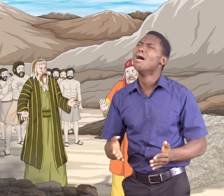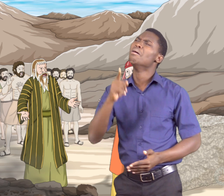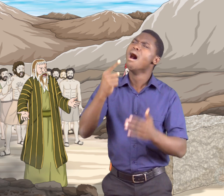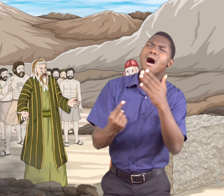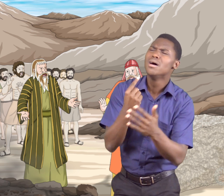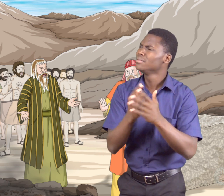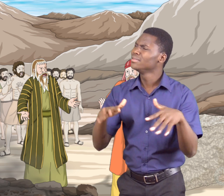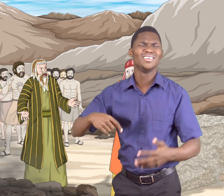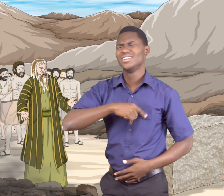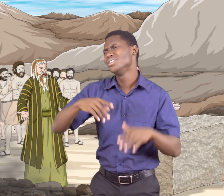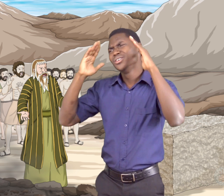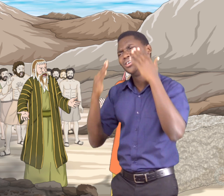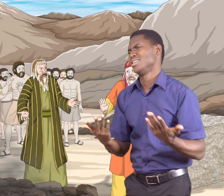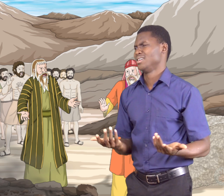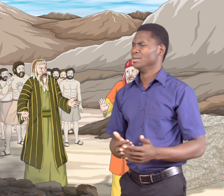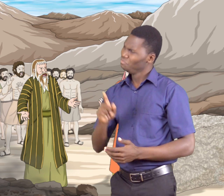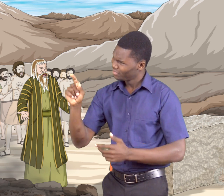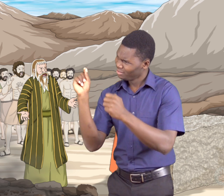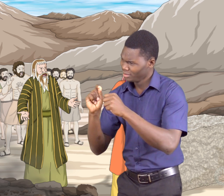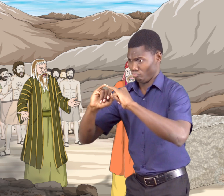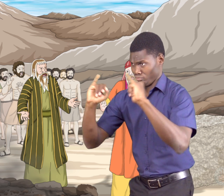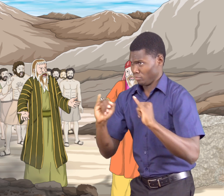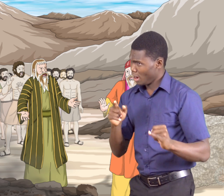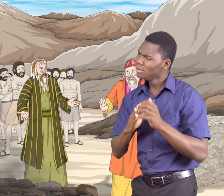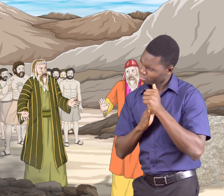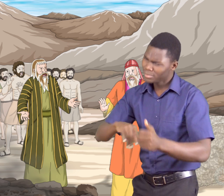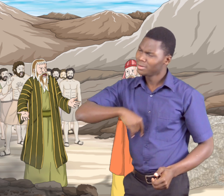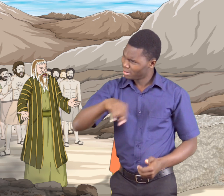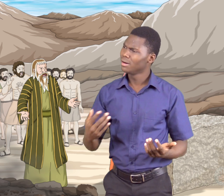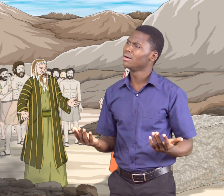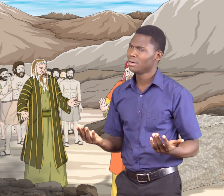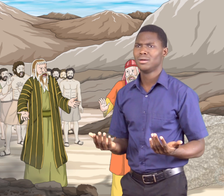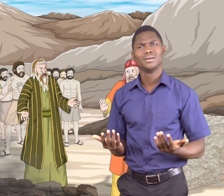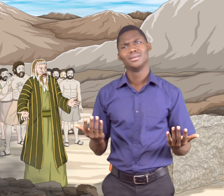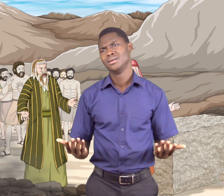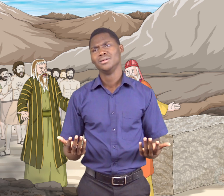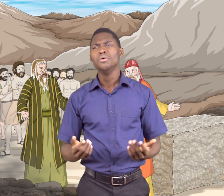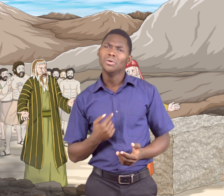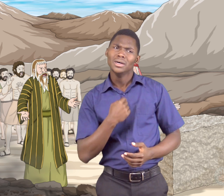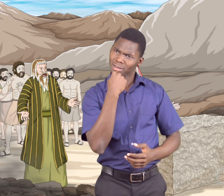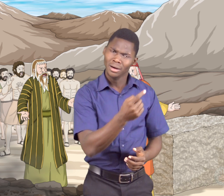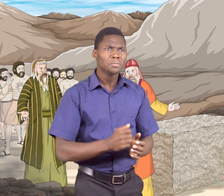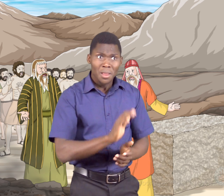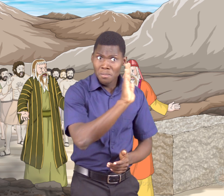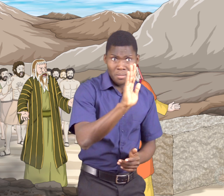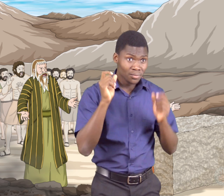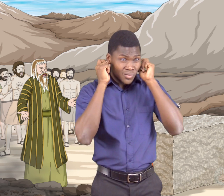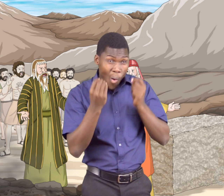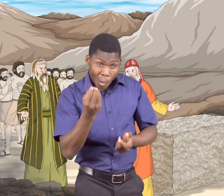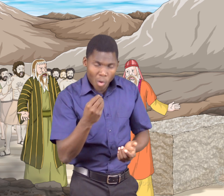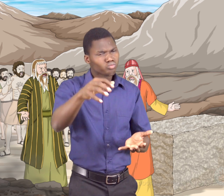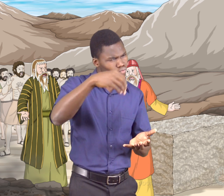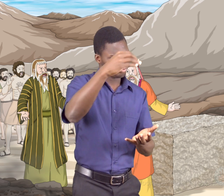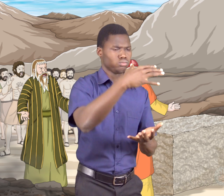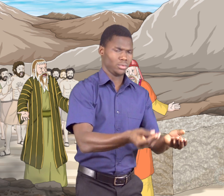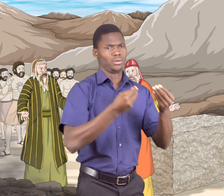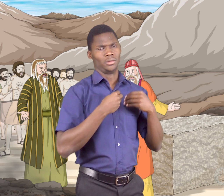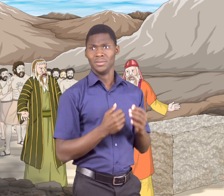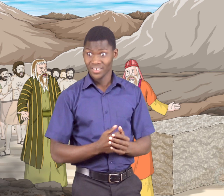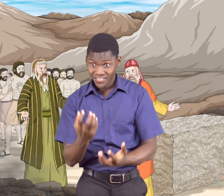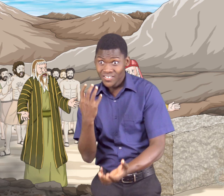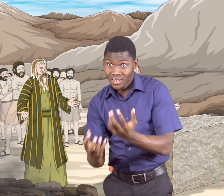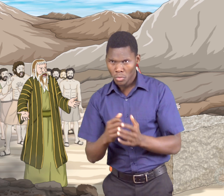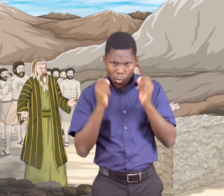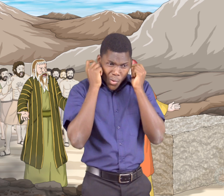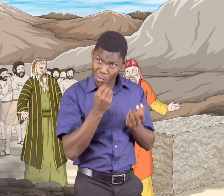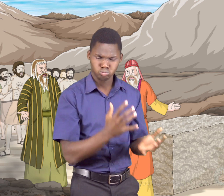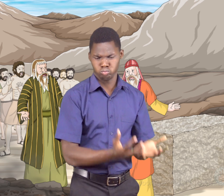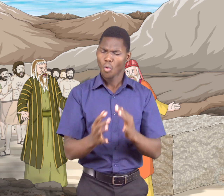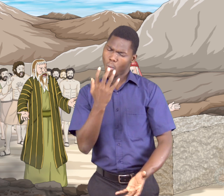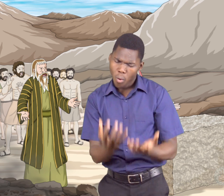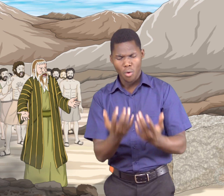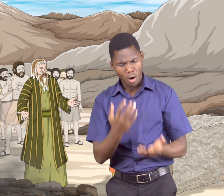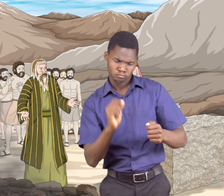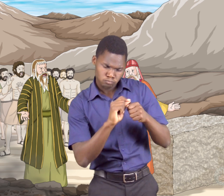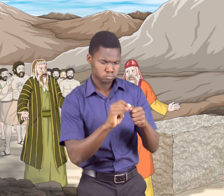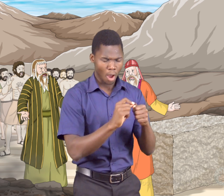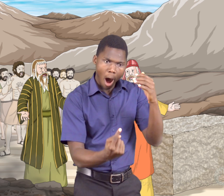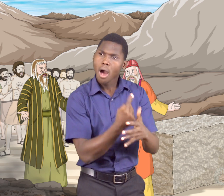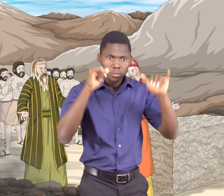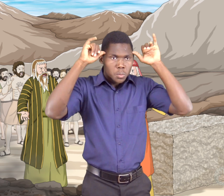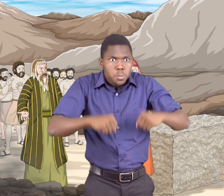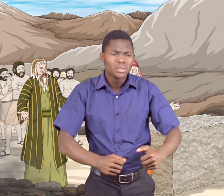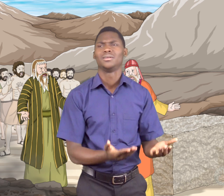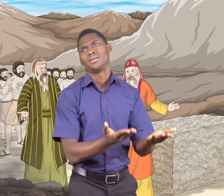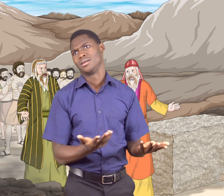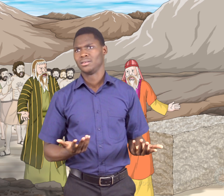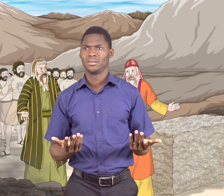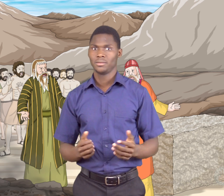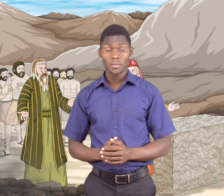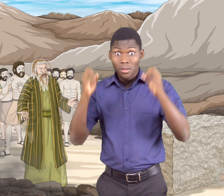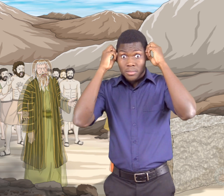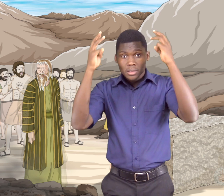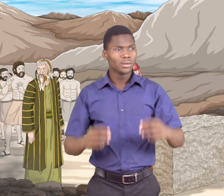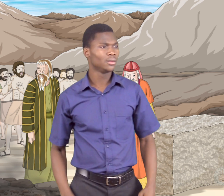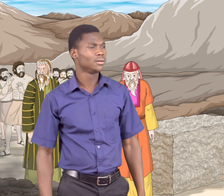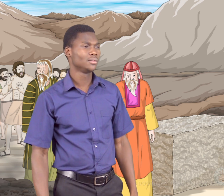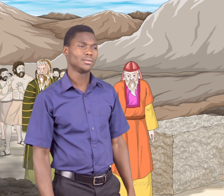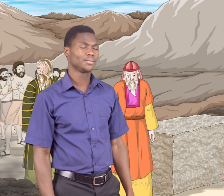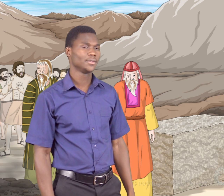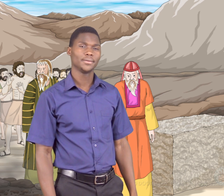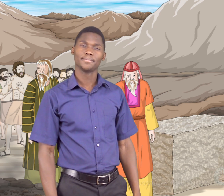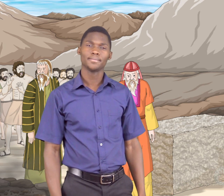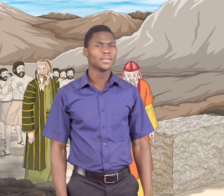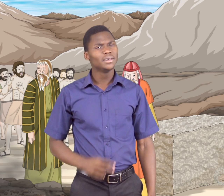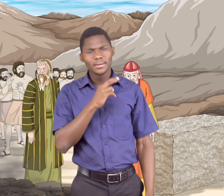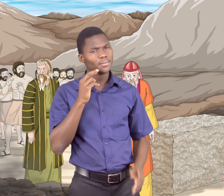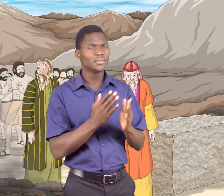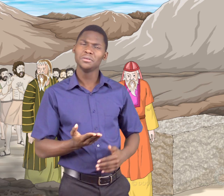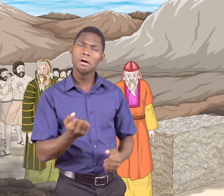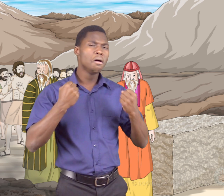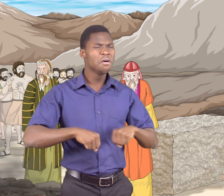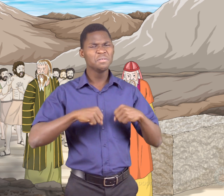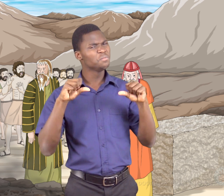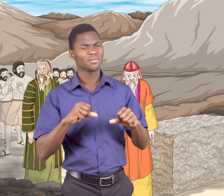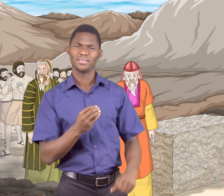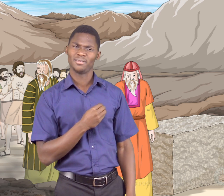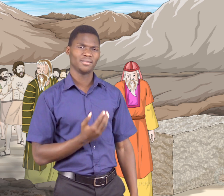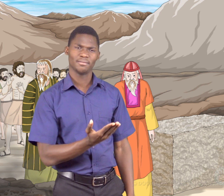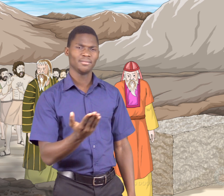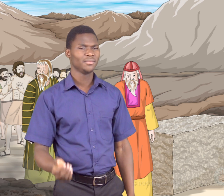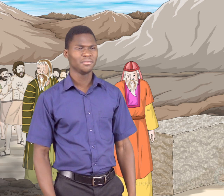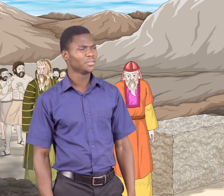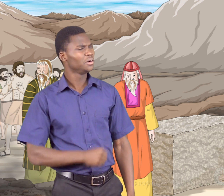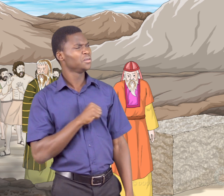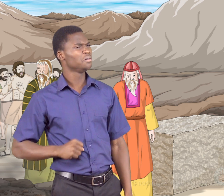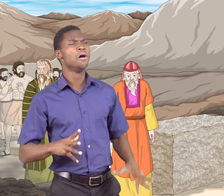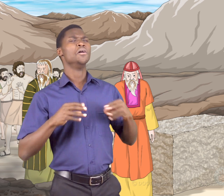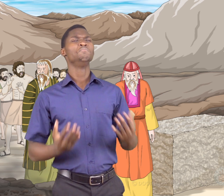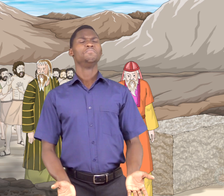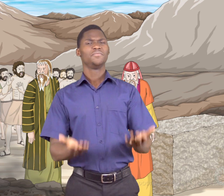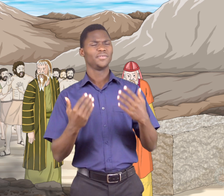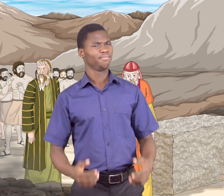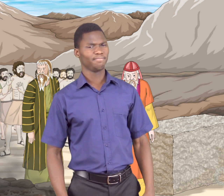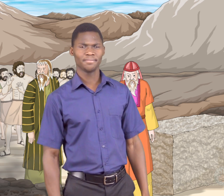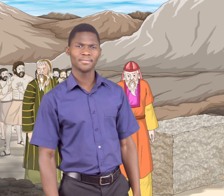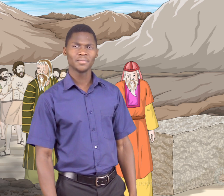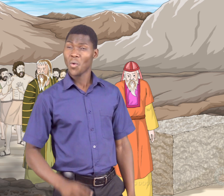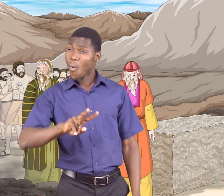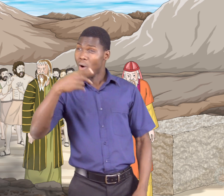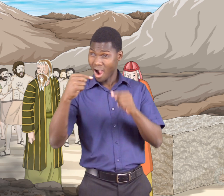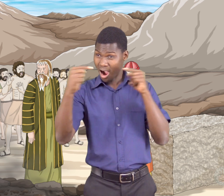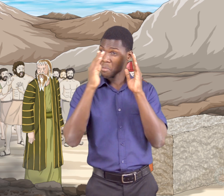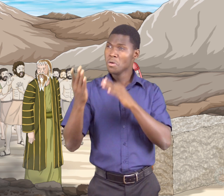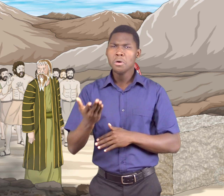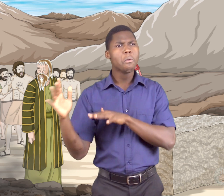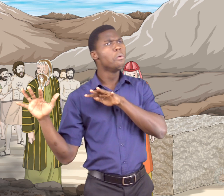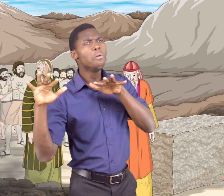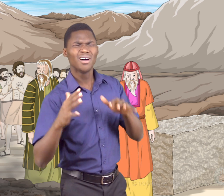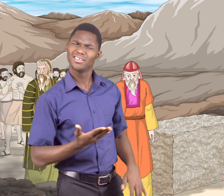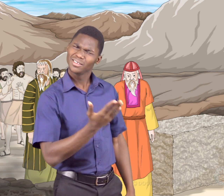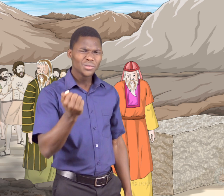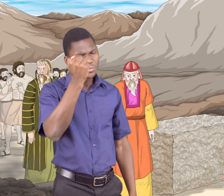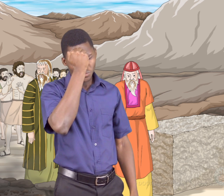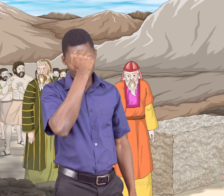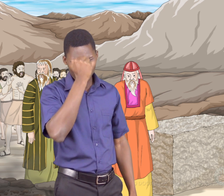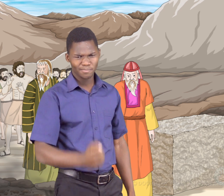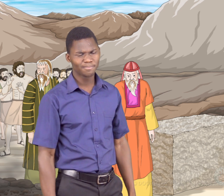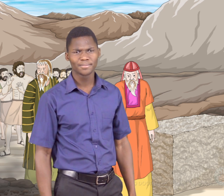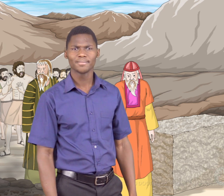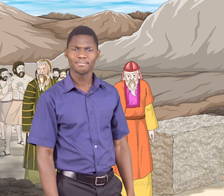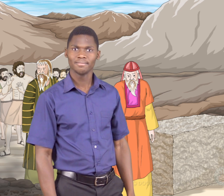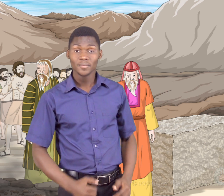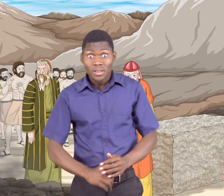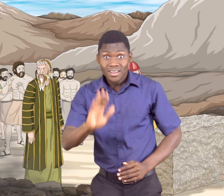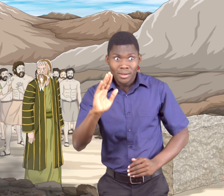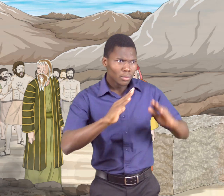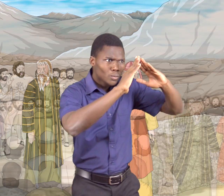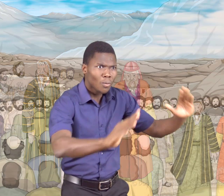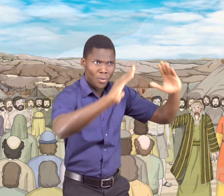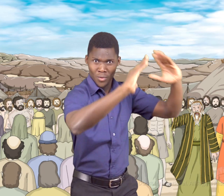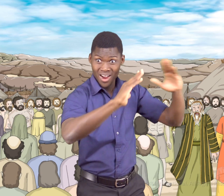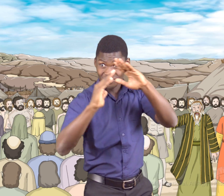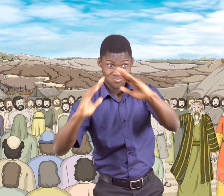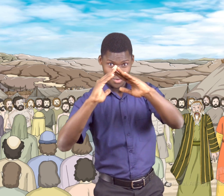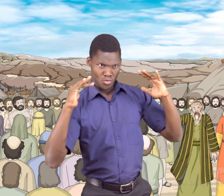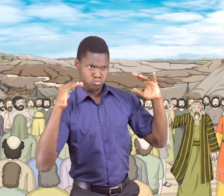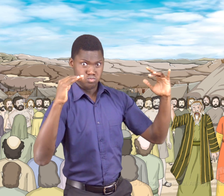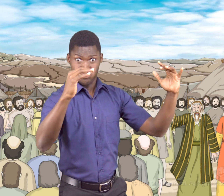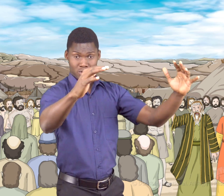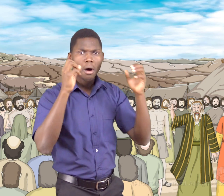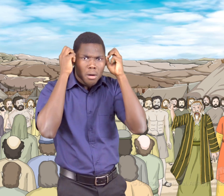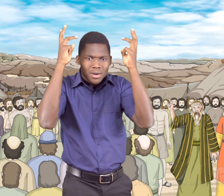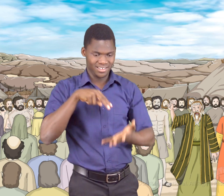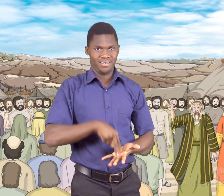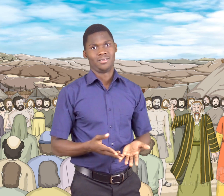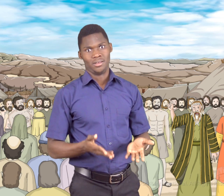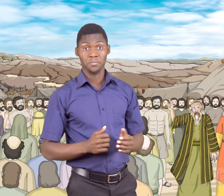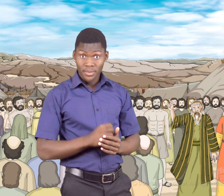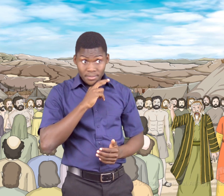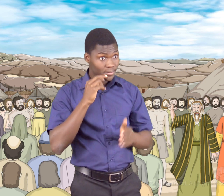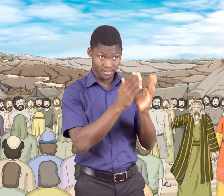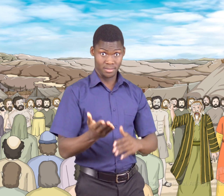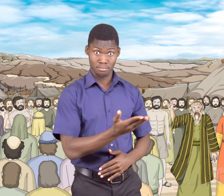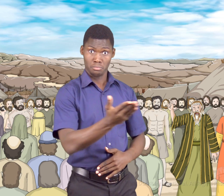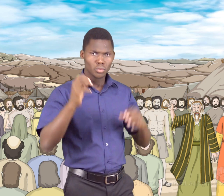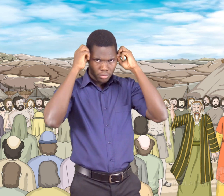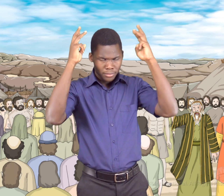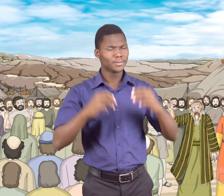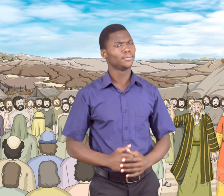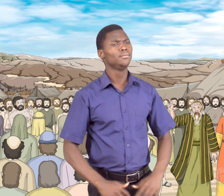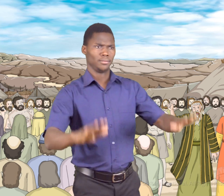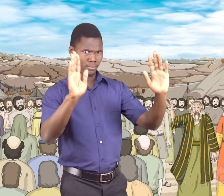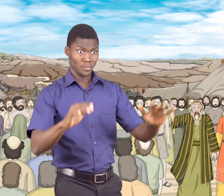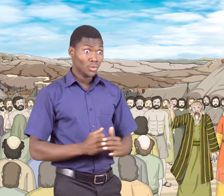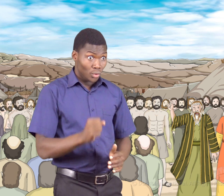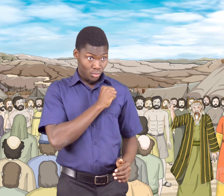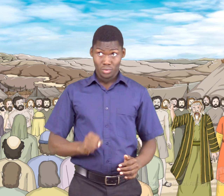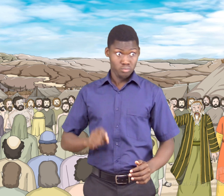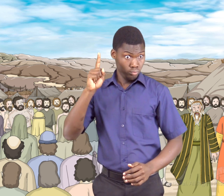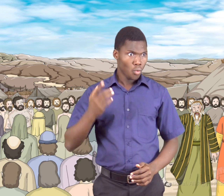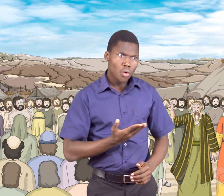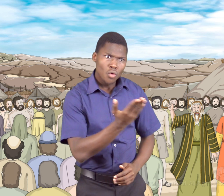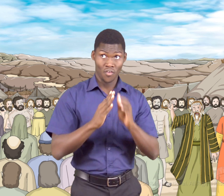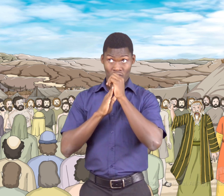As for this Moses who brought us up out of the land of Egypt, we do not know what has happened to him!’ So I said to them, ‘Whoever has gold, let him take it off,’ and they gave it to me. And when I threw it into the fire, out came this calf!”